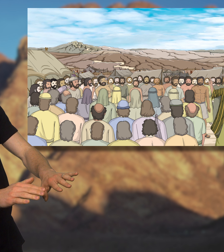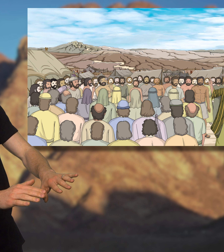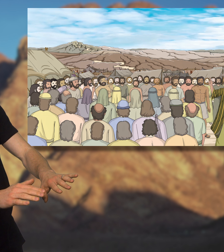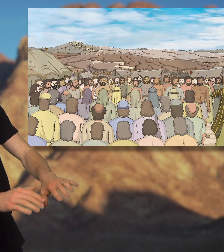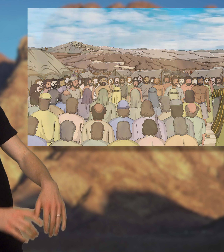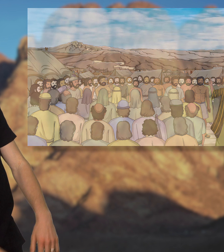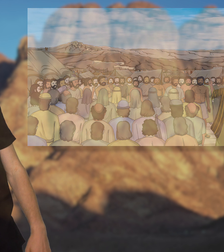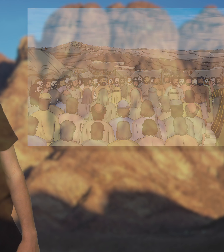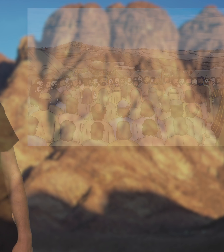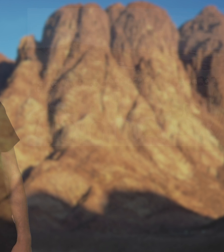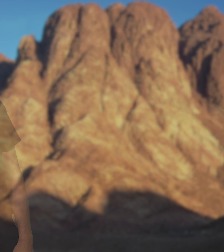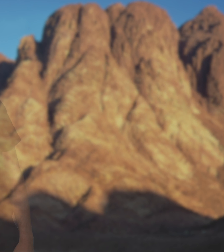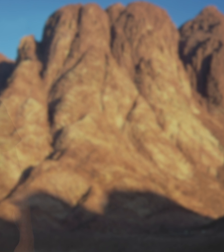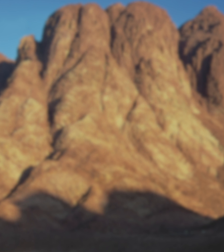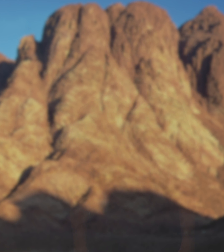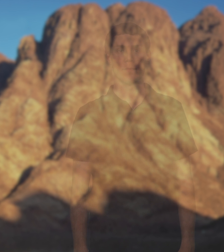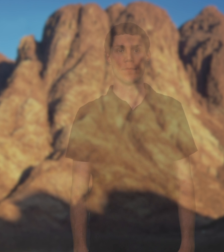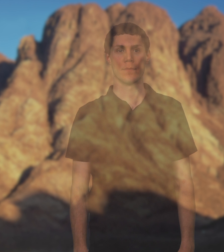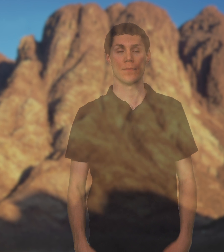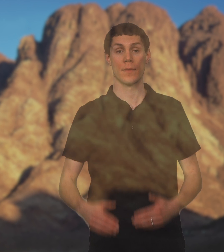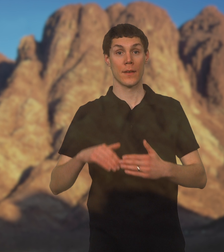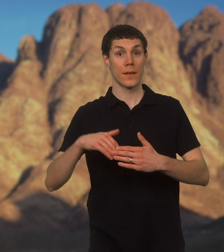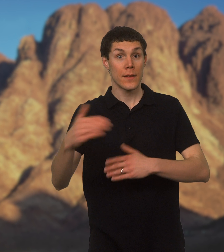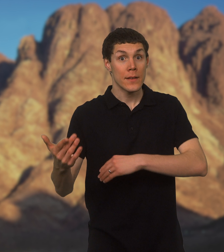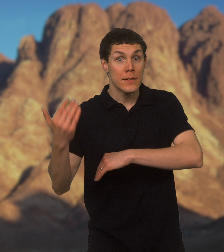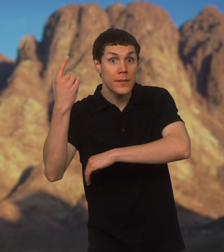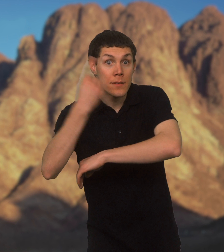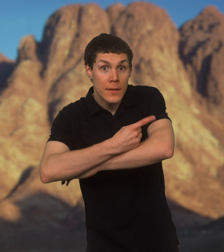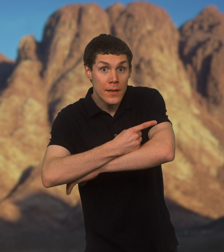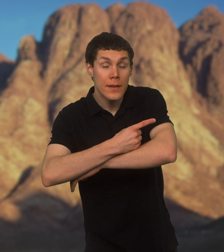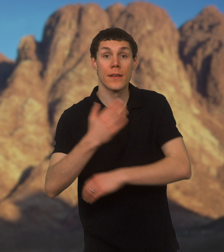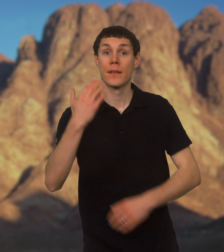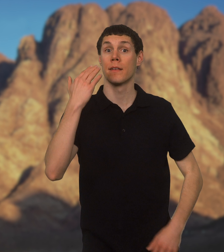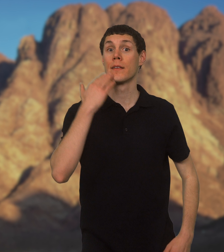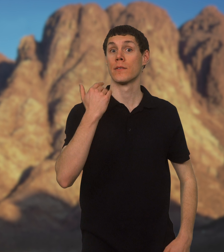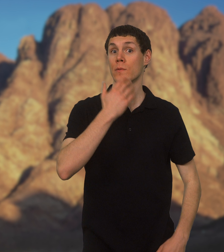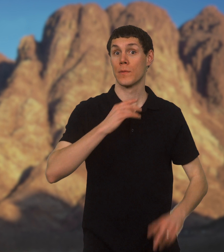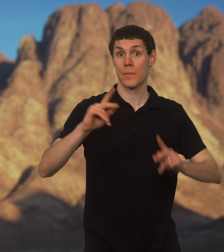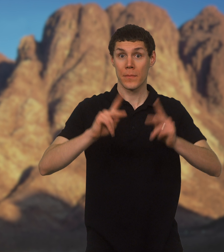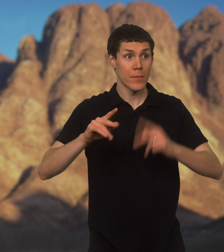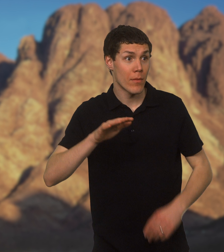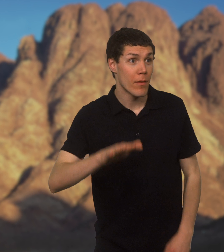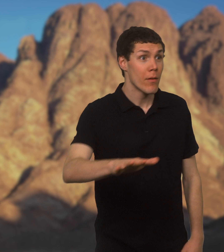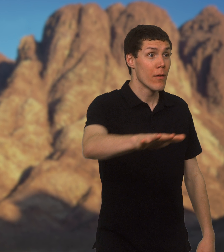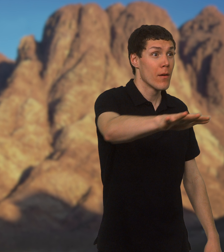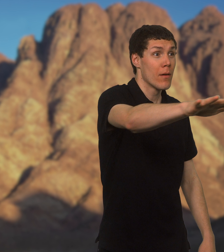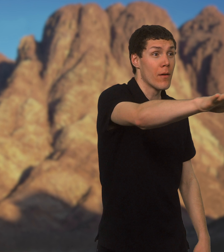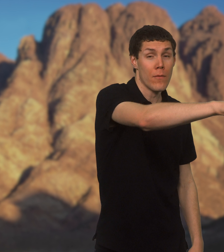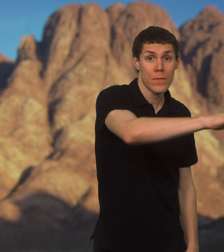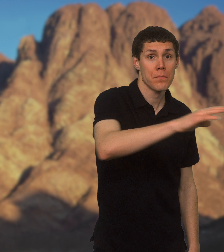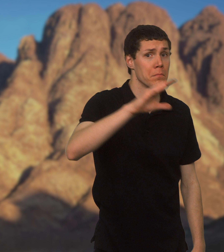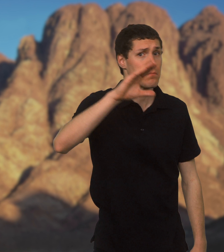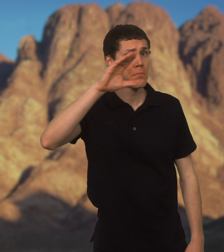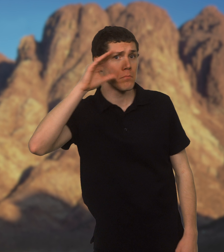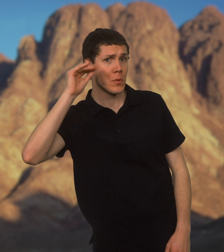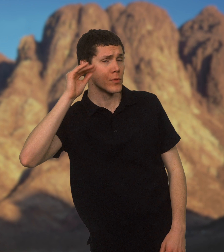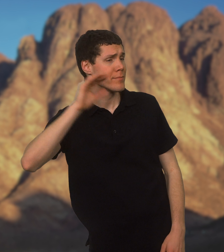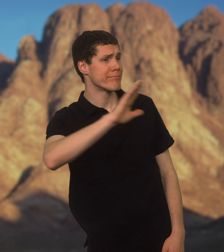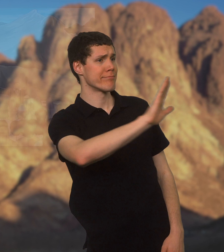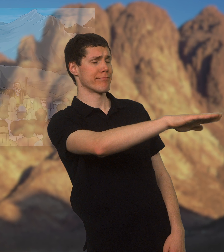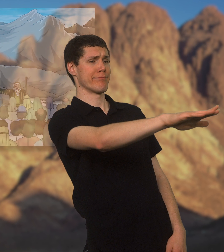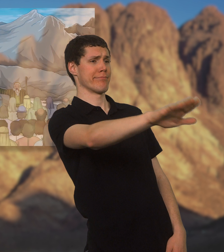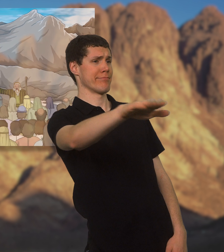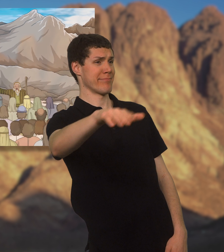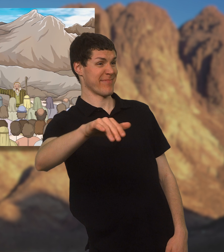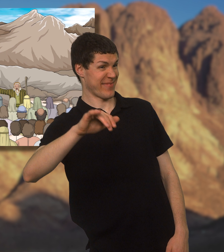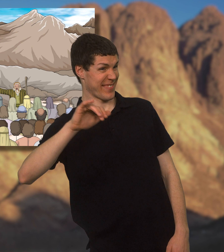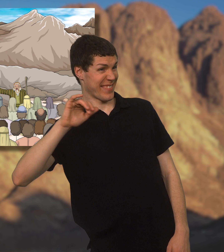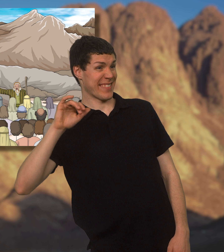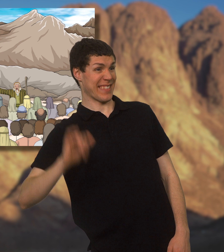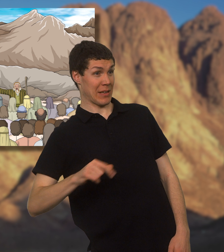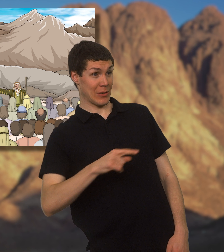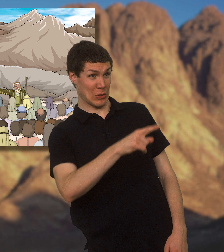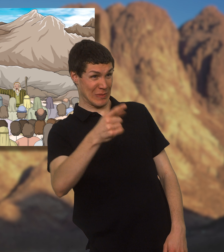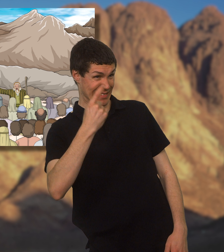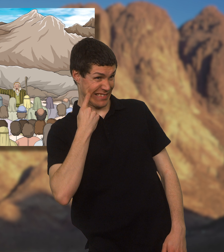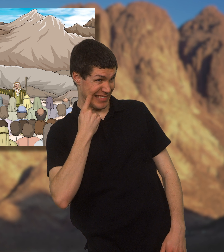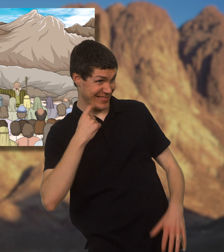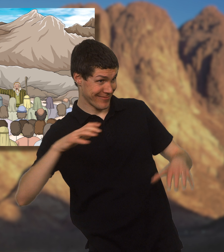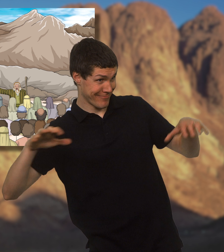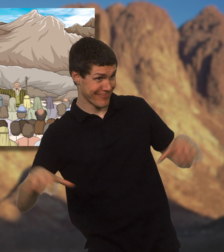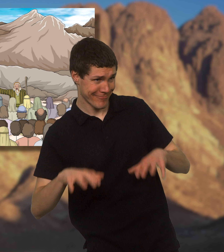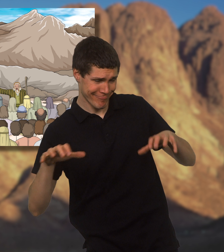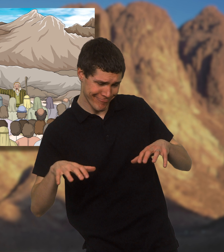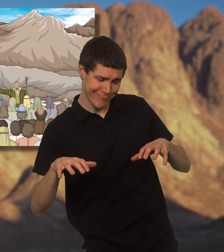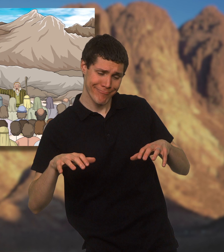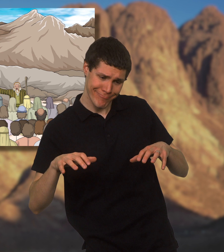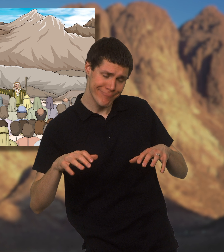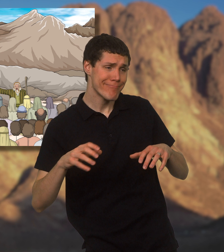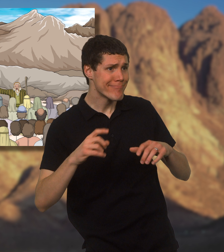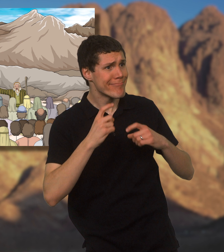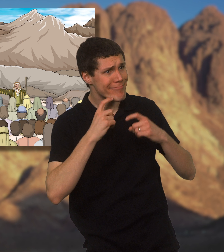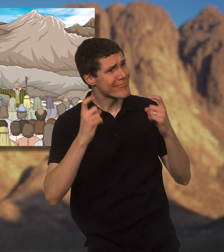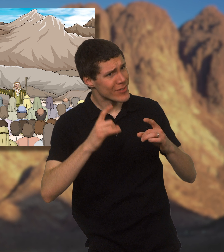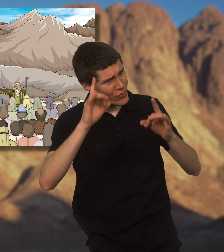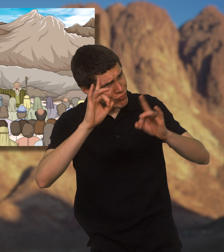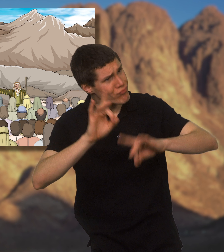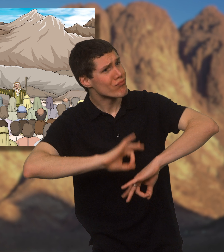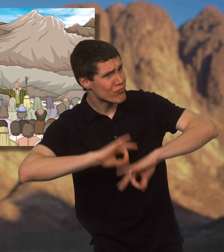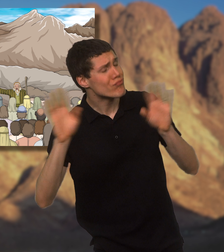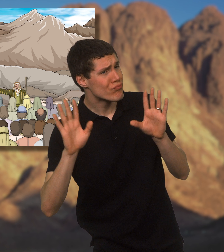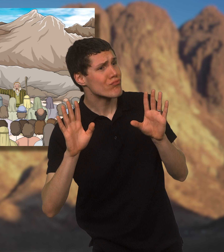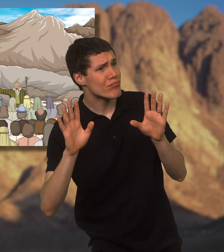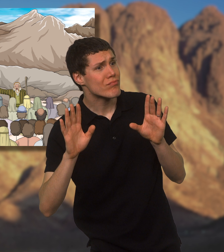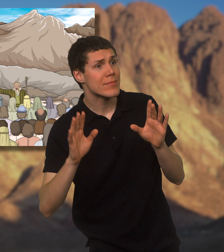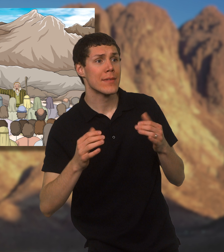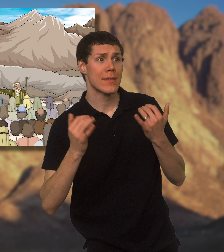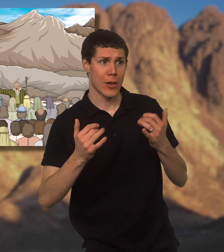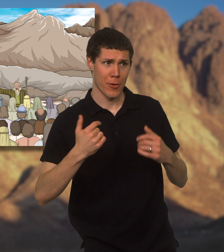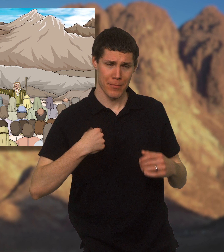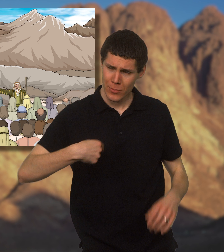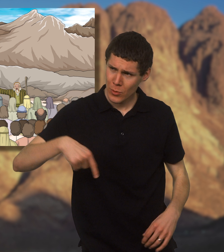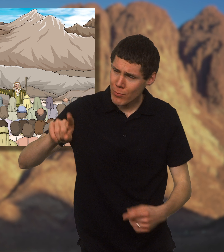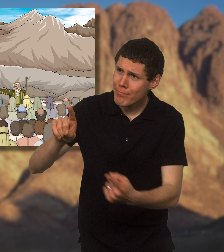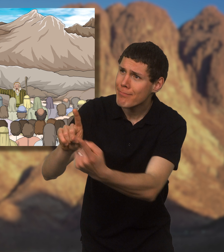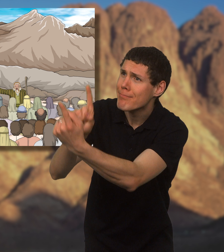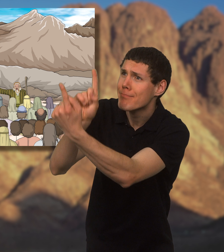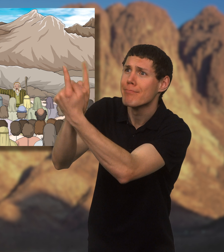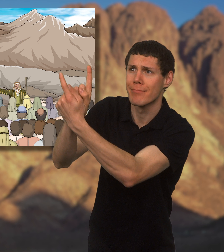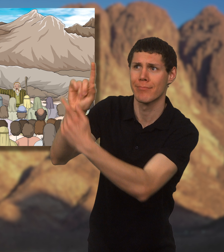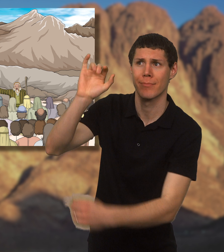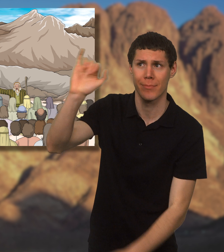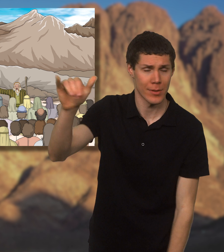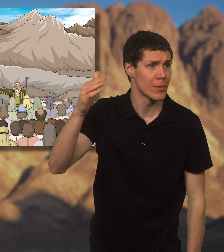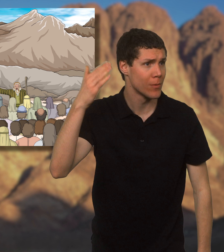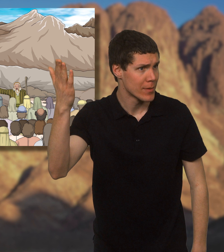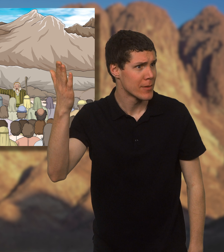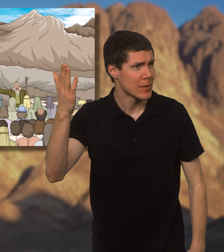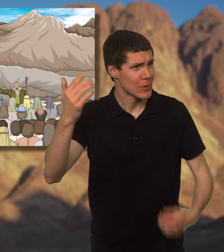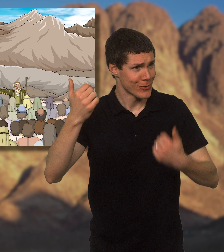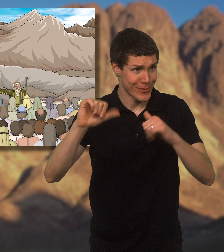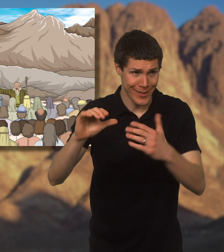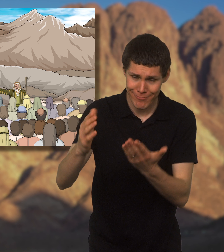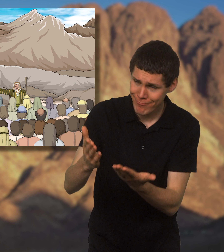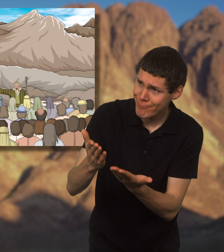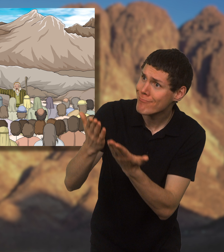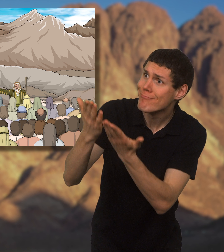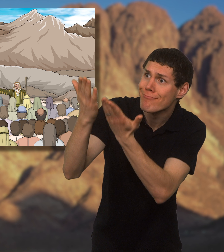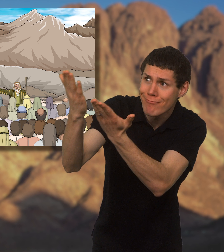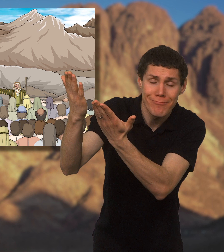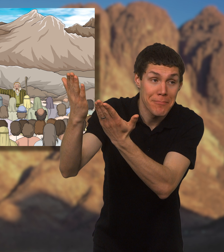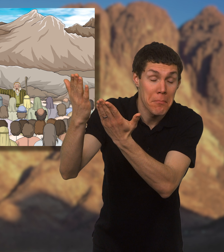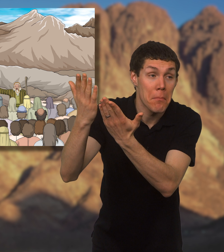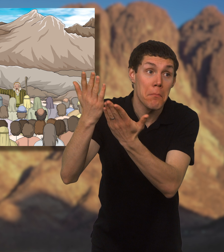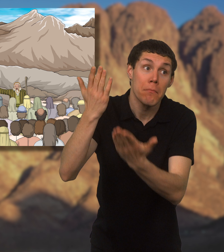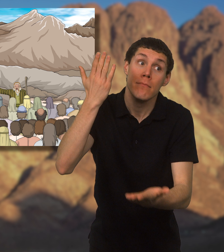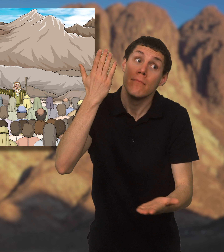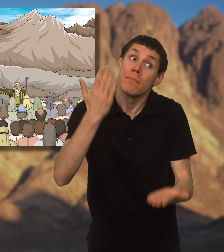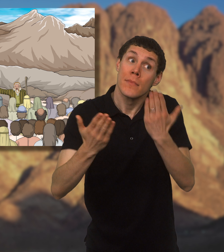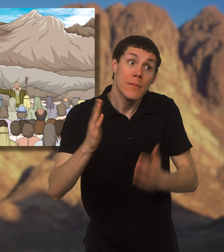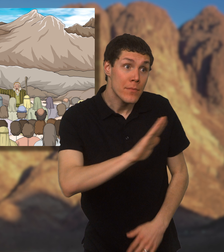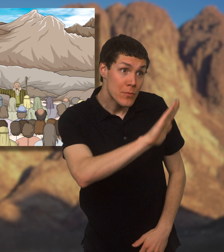The next day Moses said to the people, “You have committed a great sin.